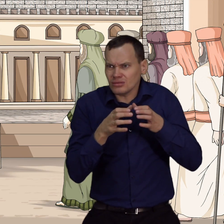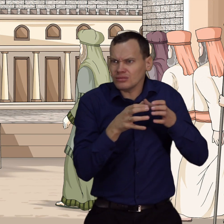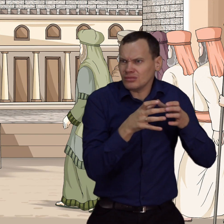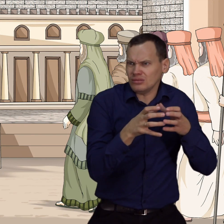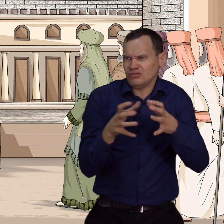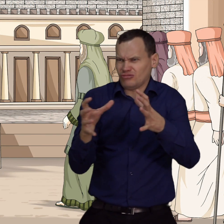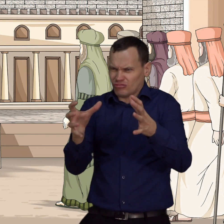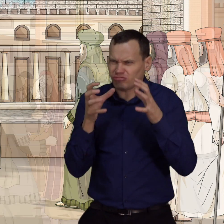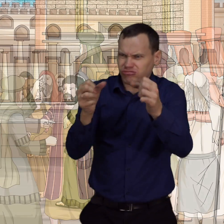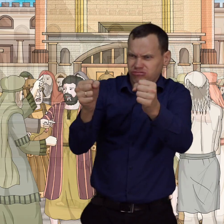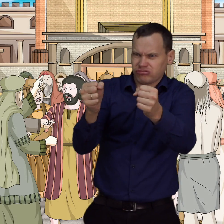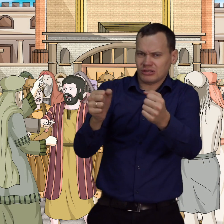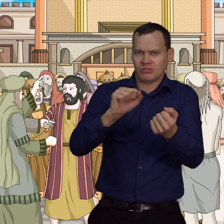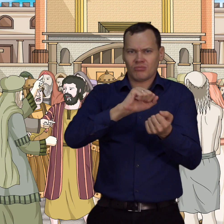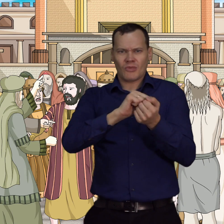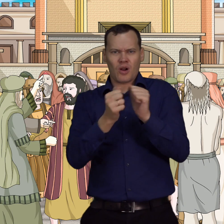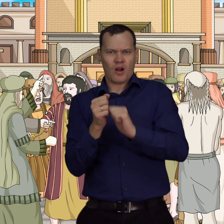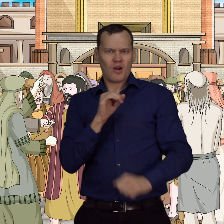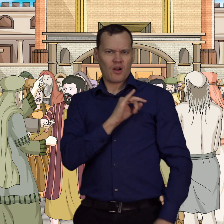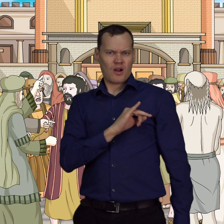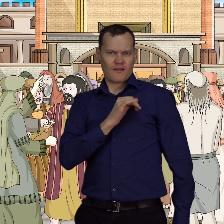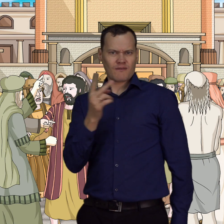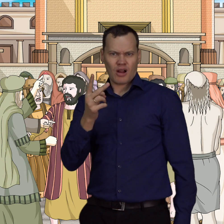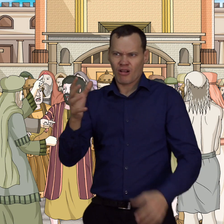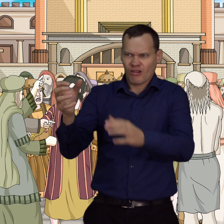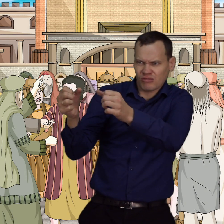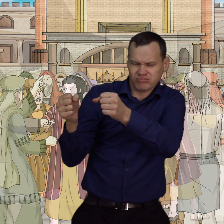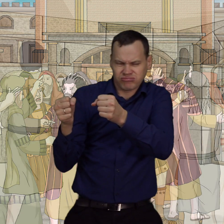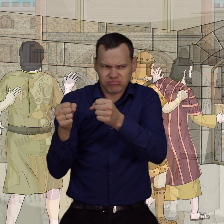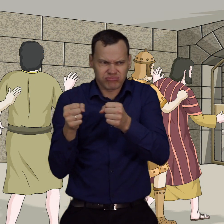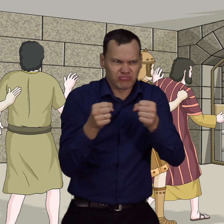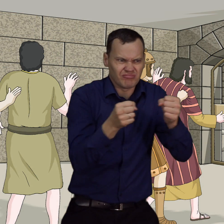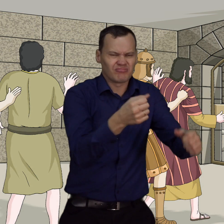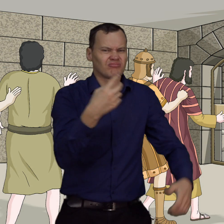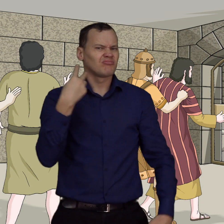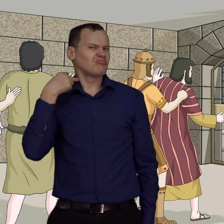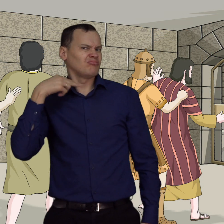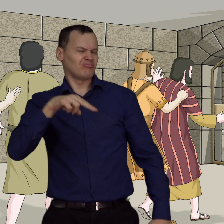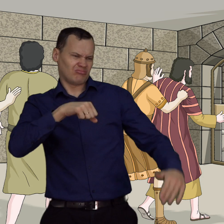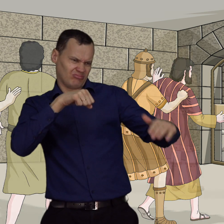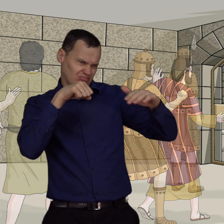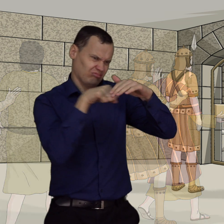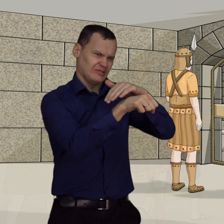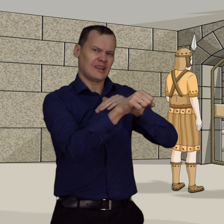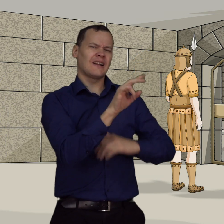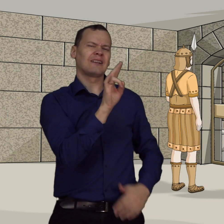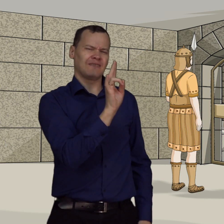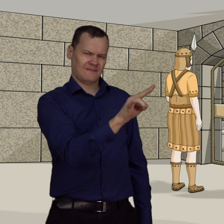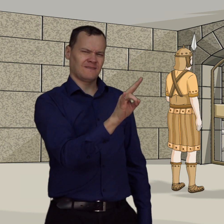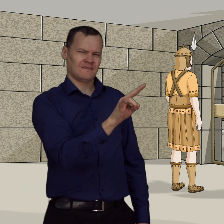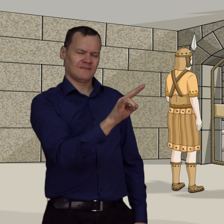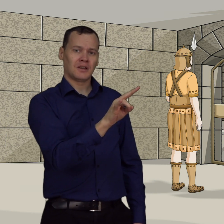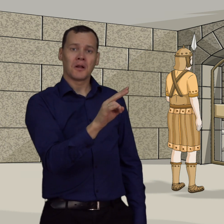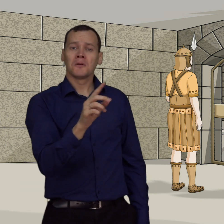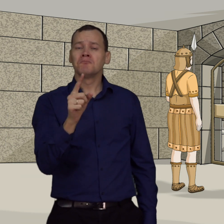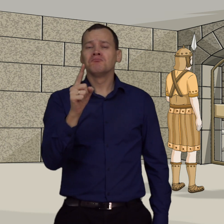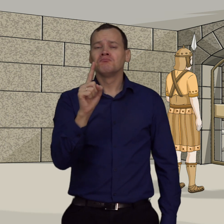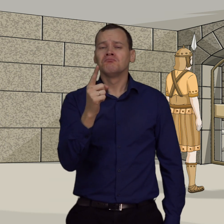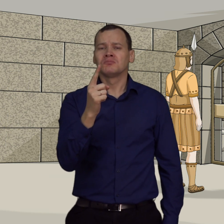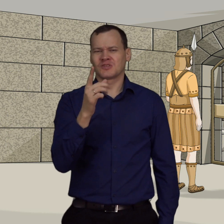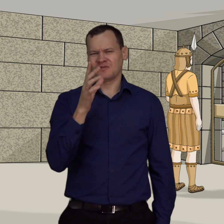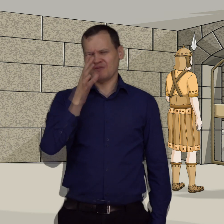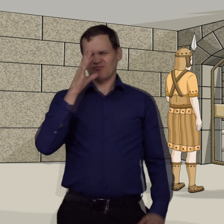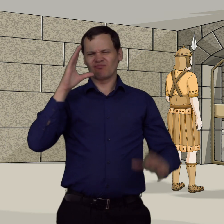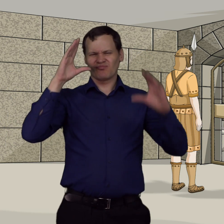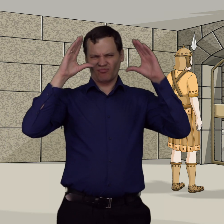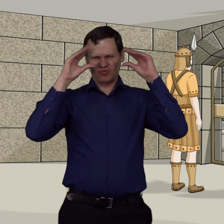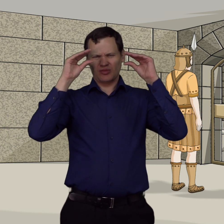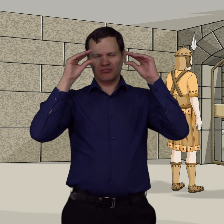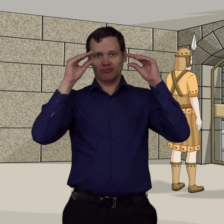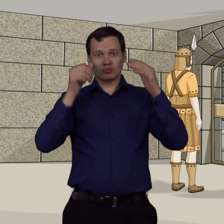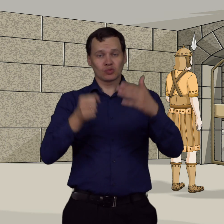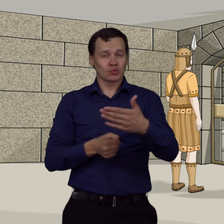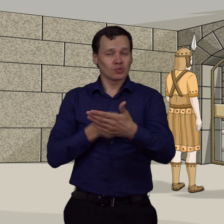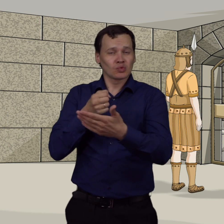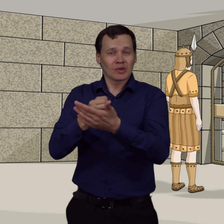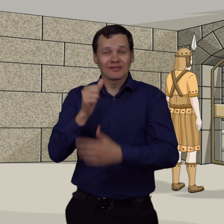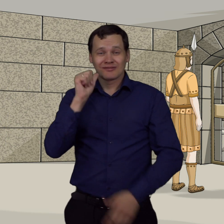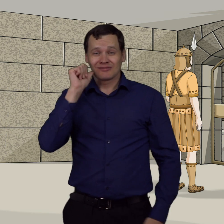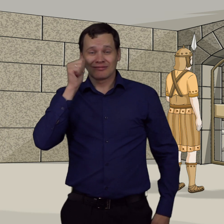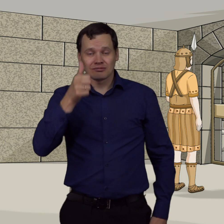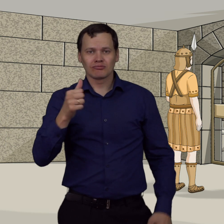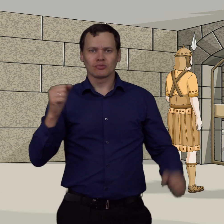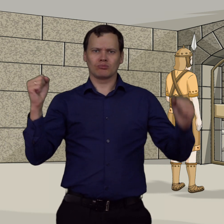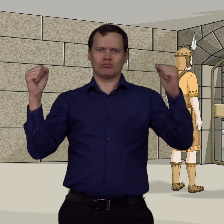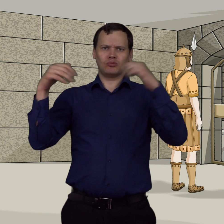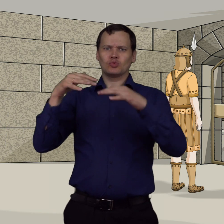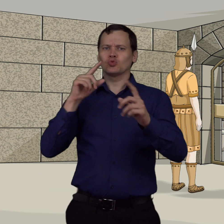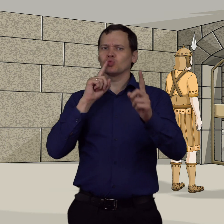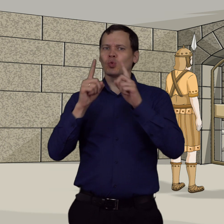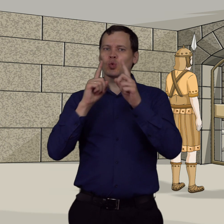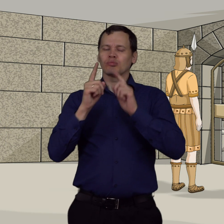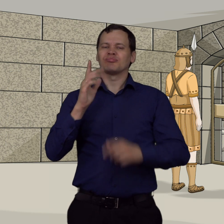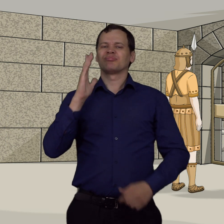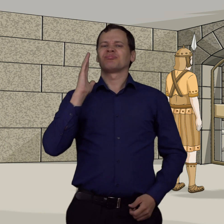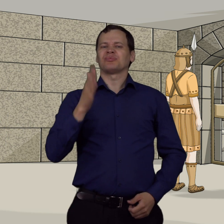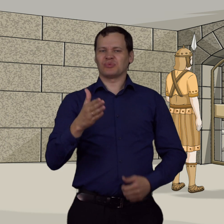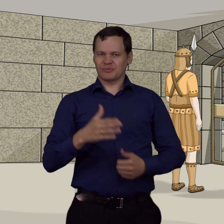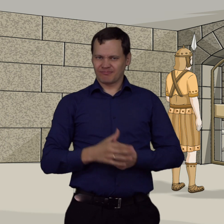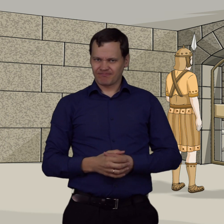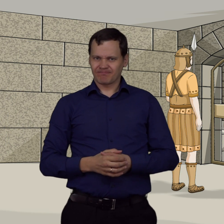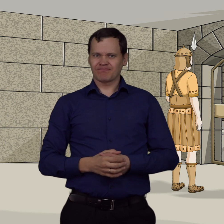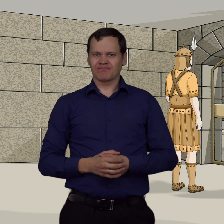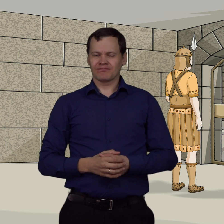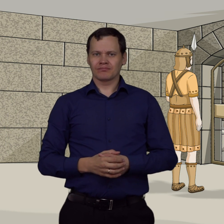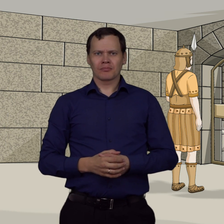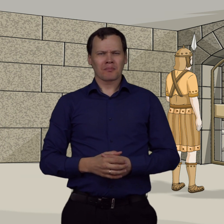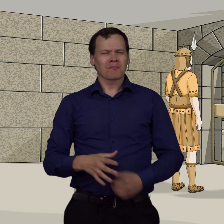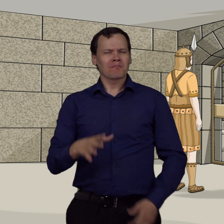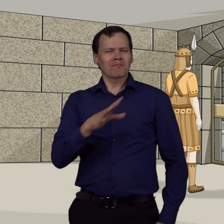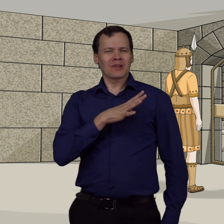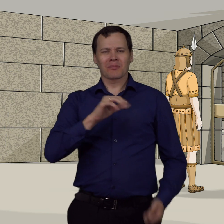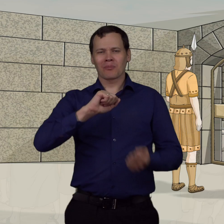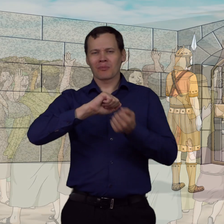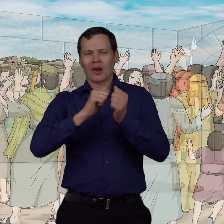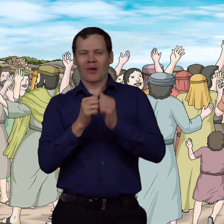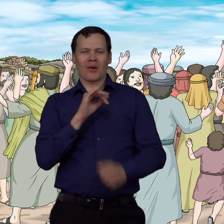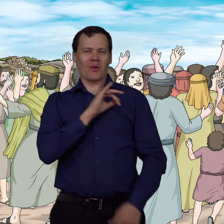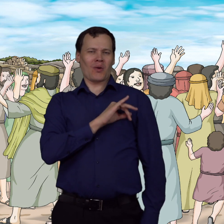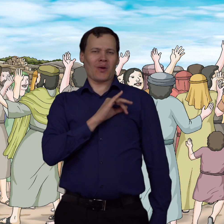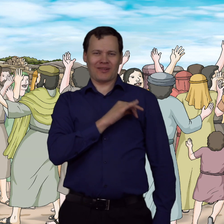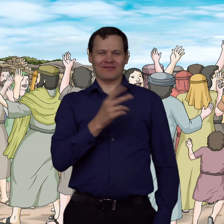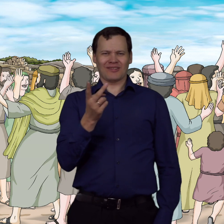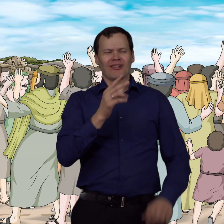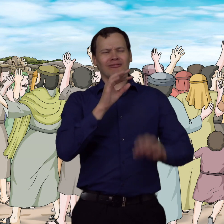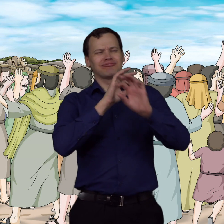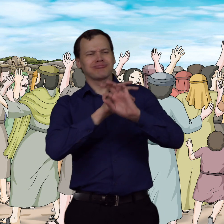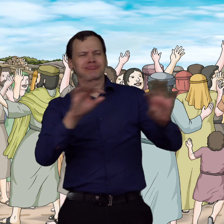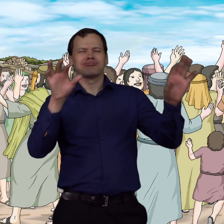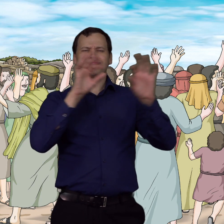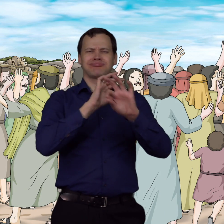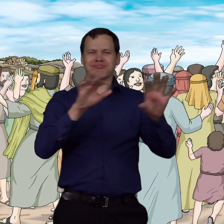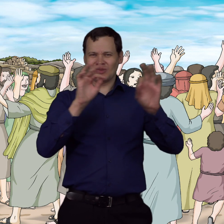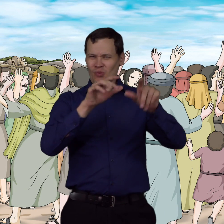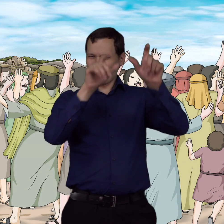They seized Peter and John, and because it was evening, they put them in custody until the next day.